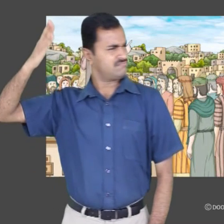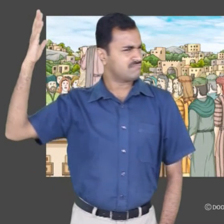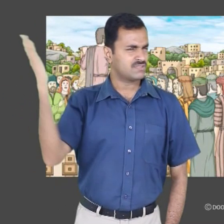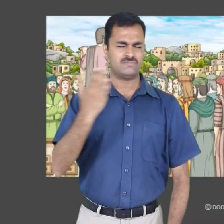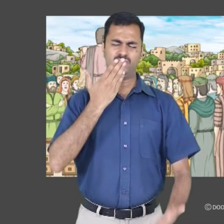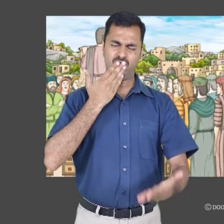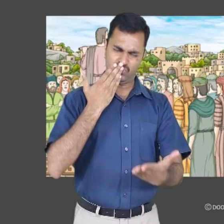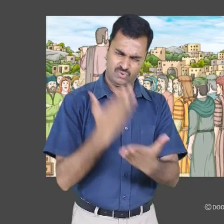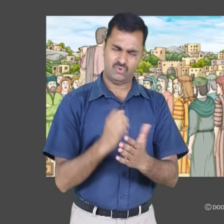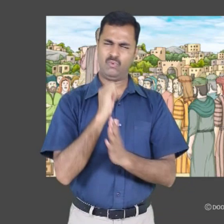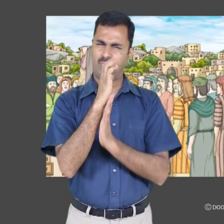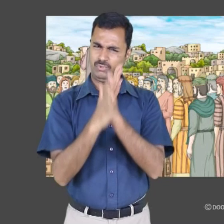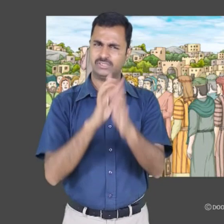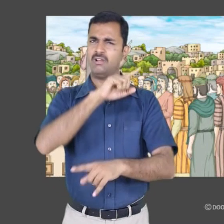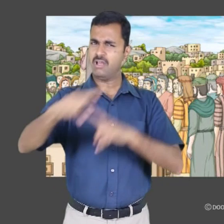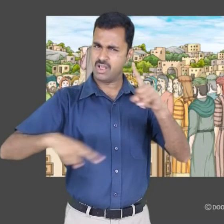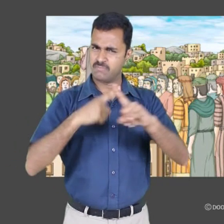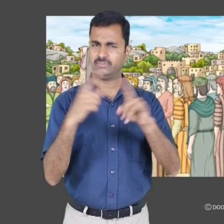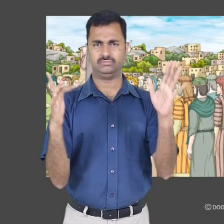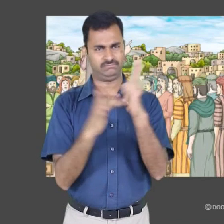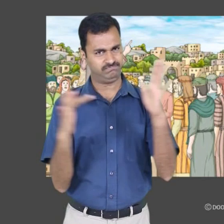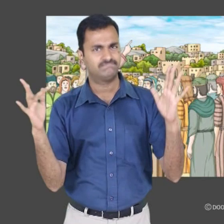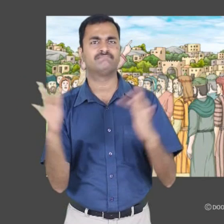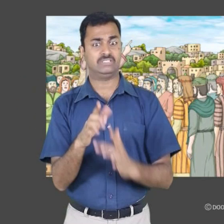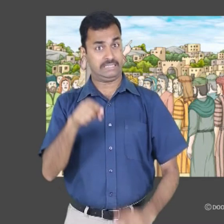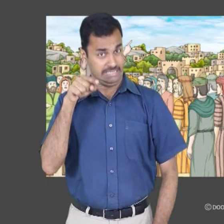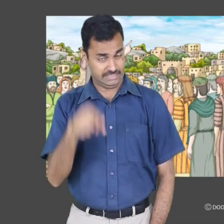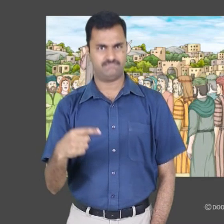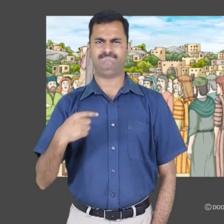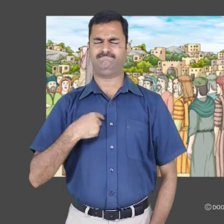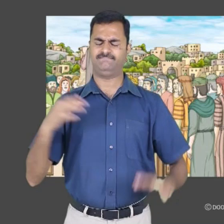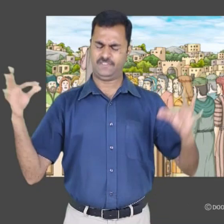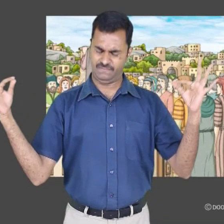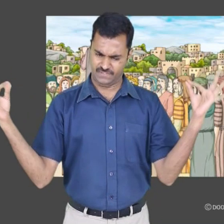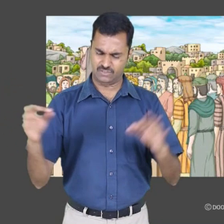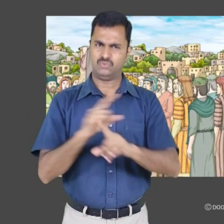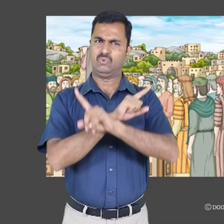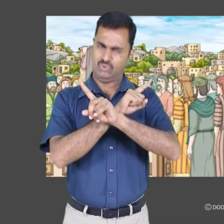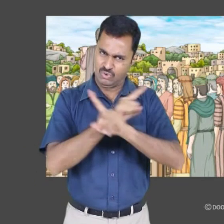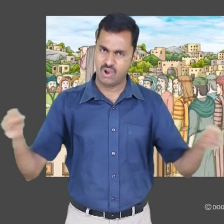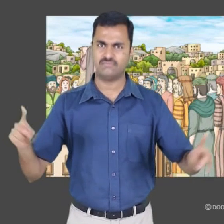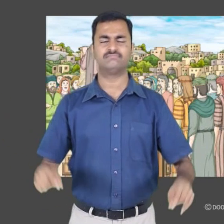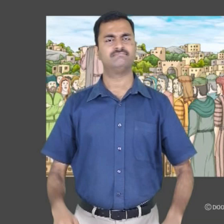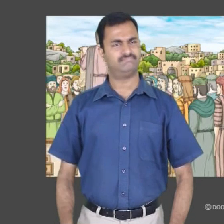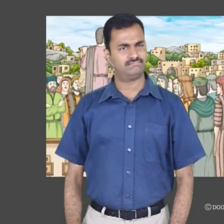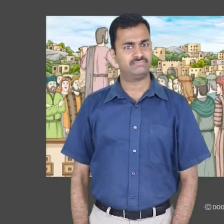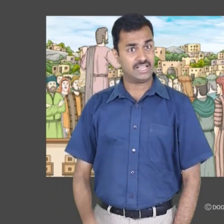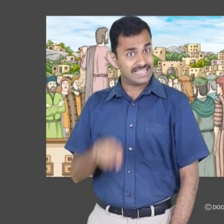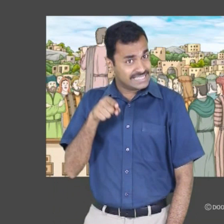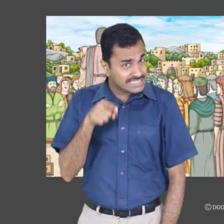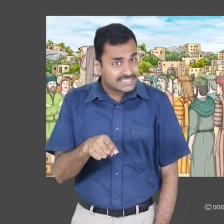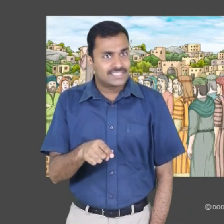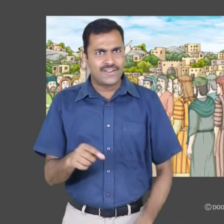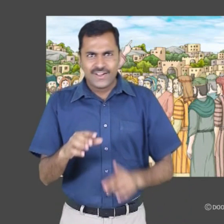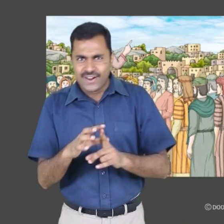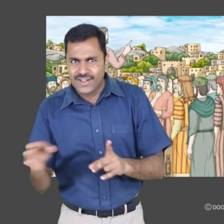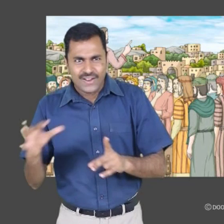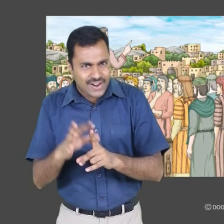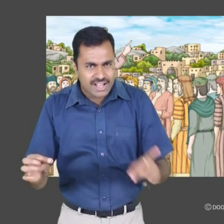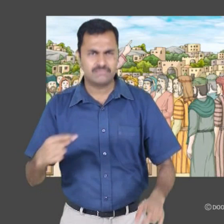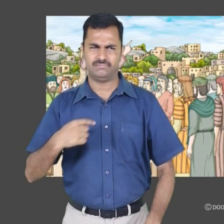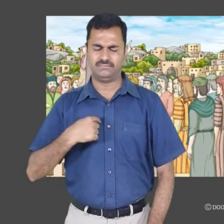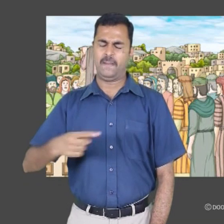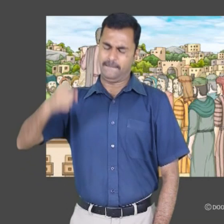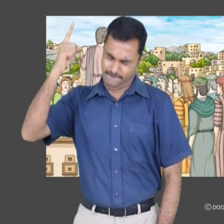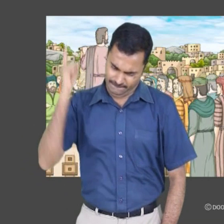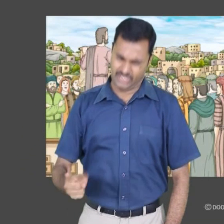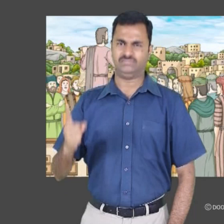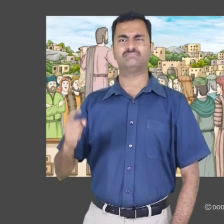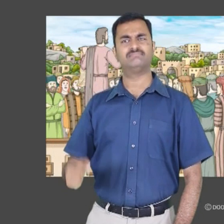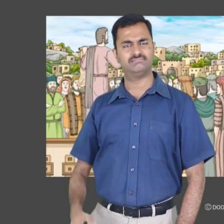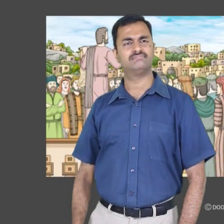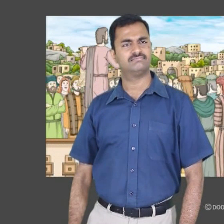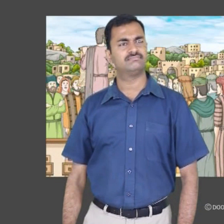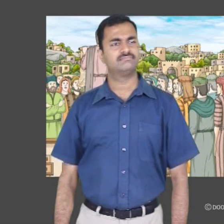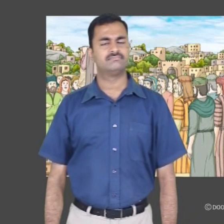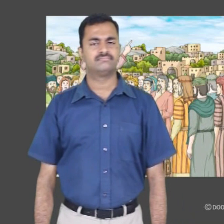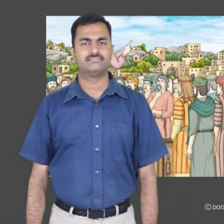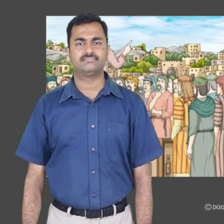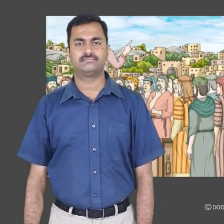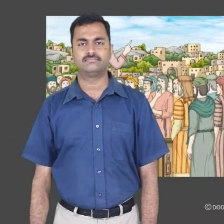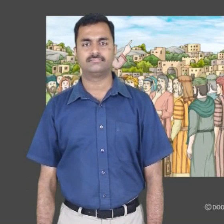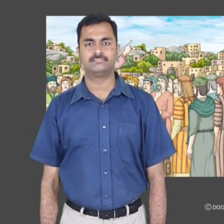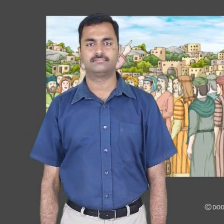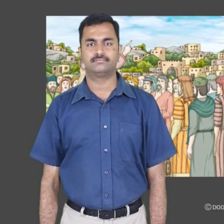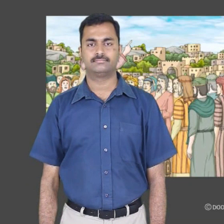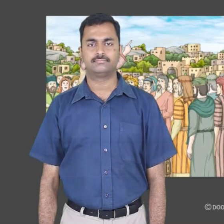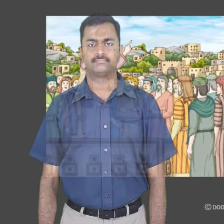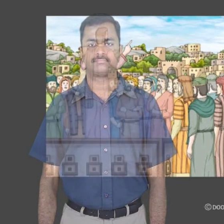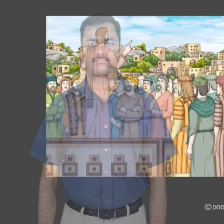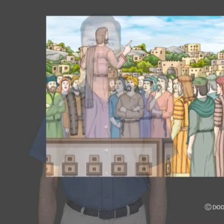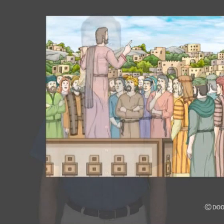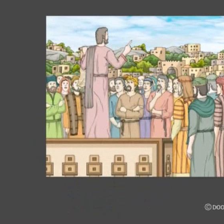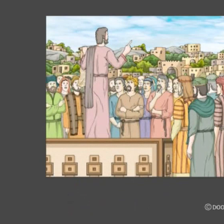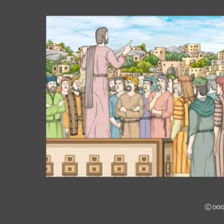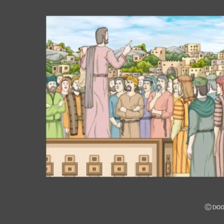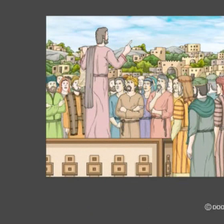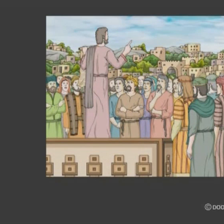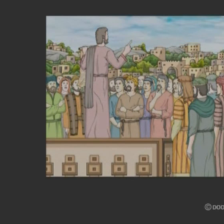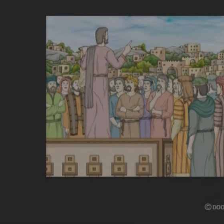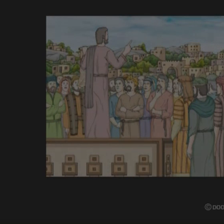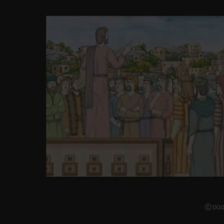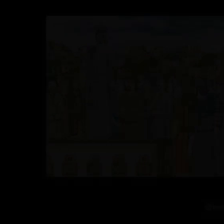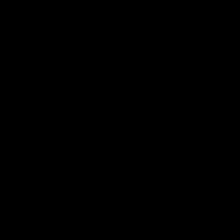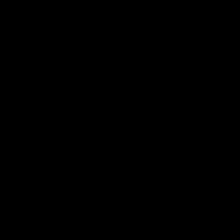Pray that I may proclaim it fearlessly, as I should.